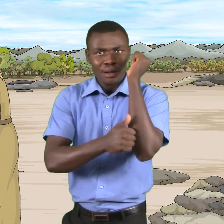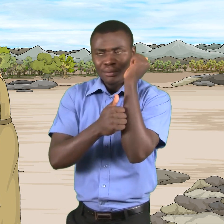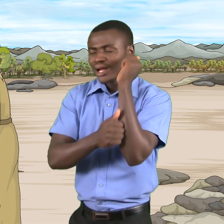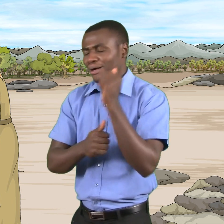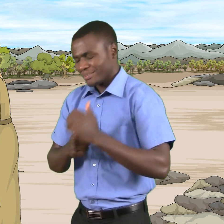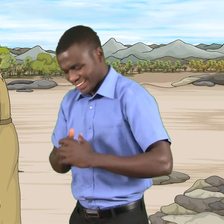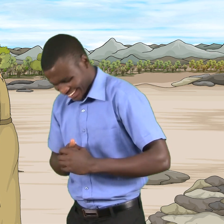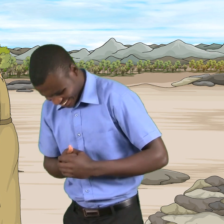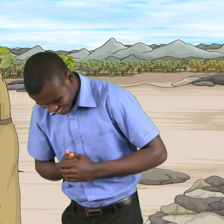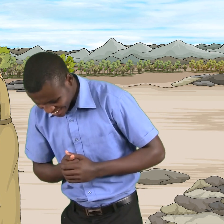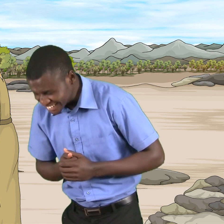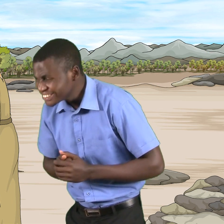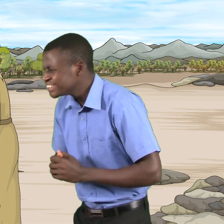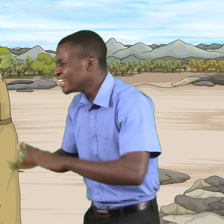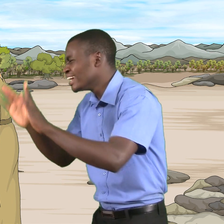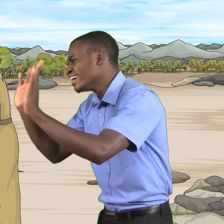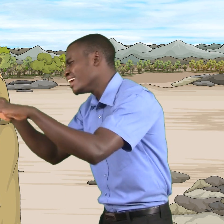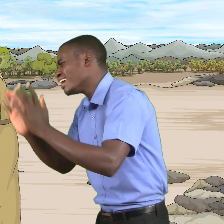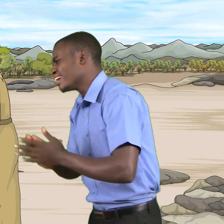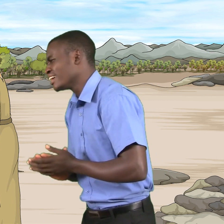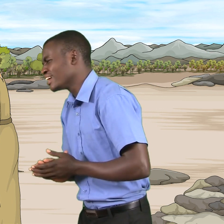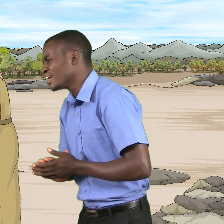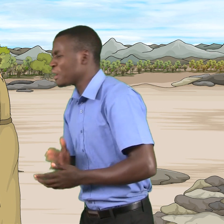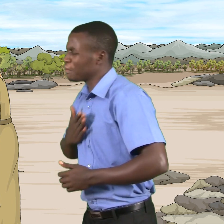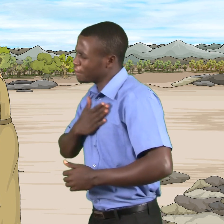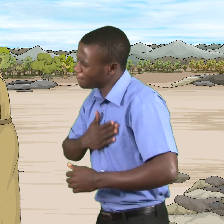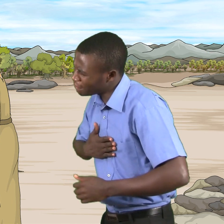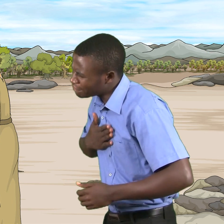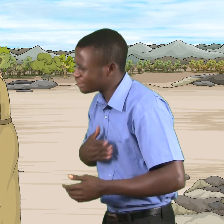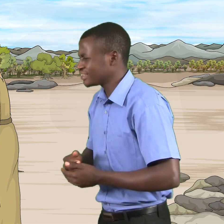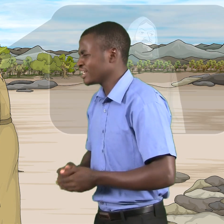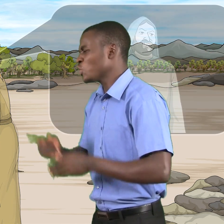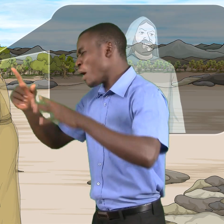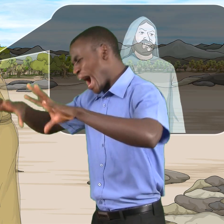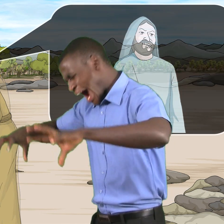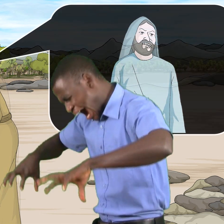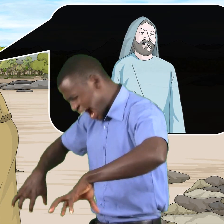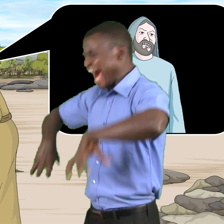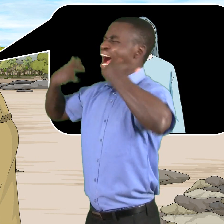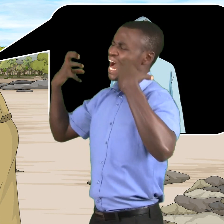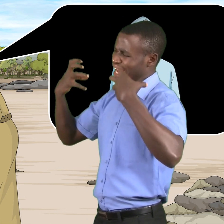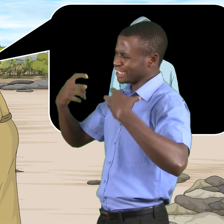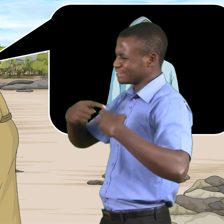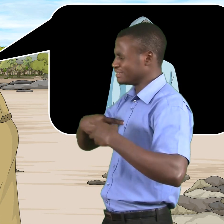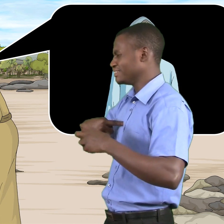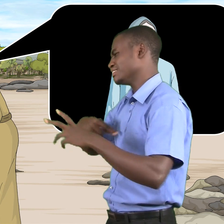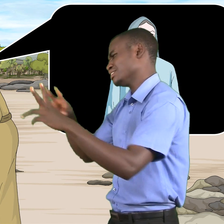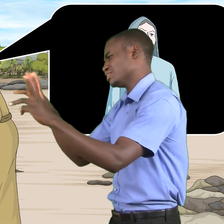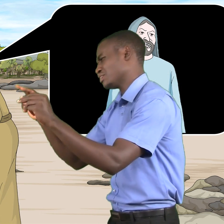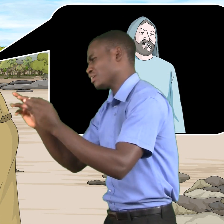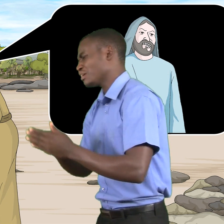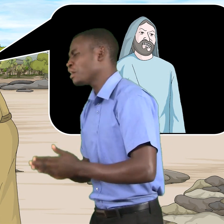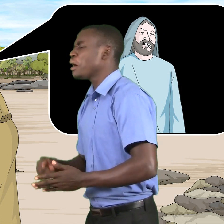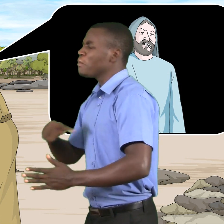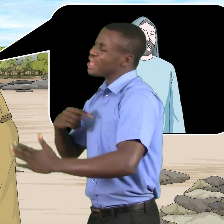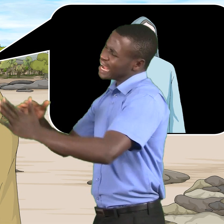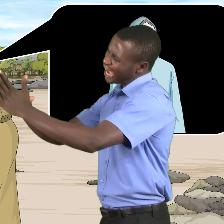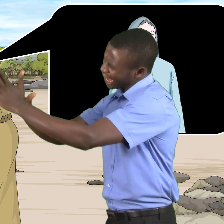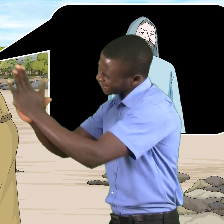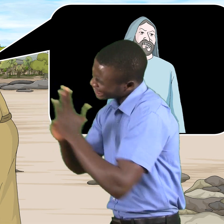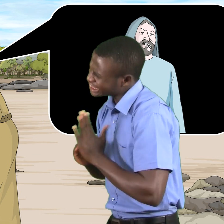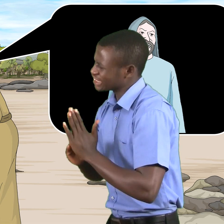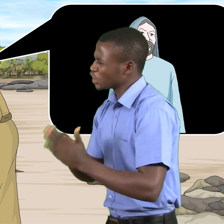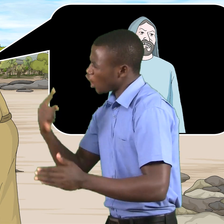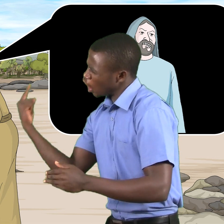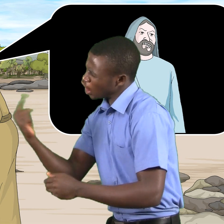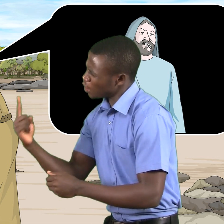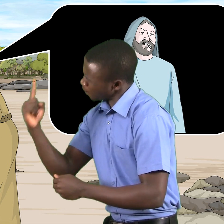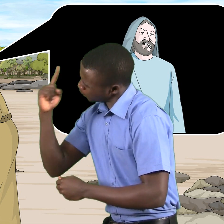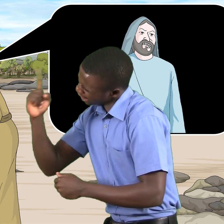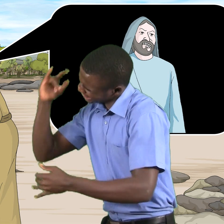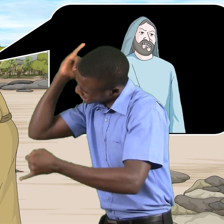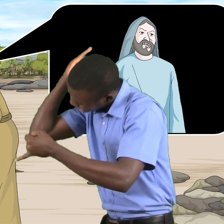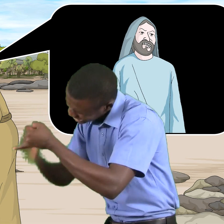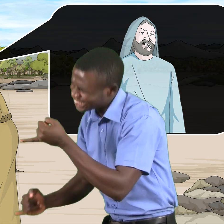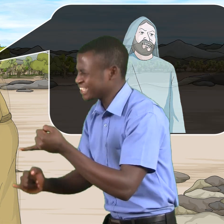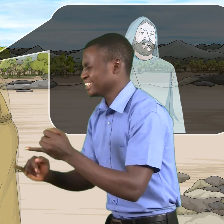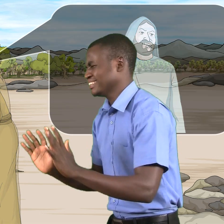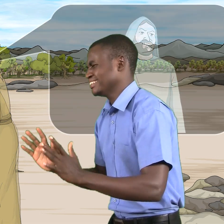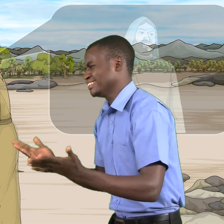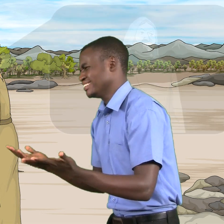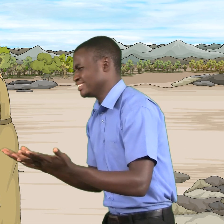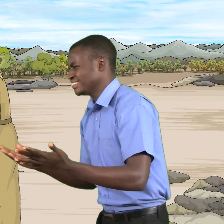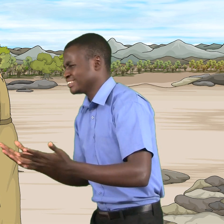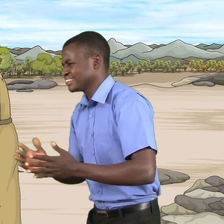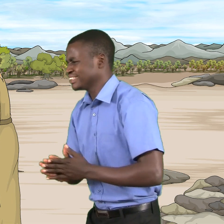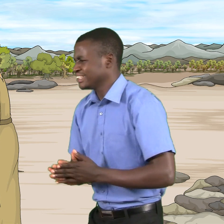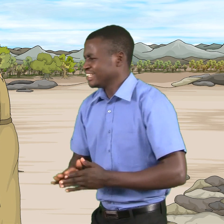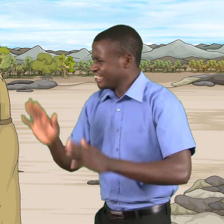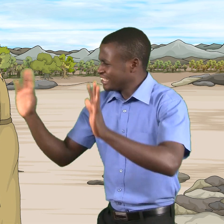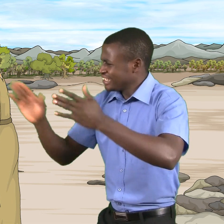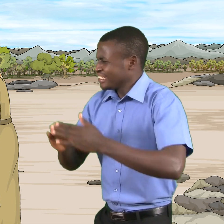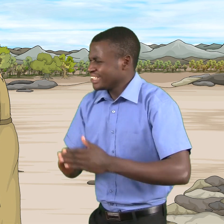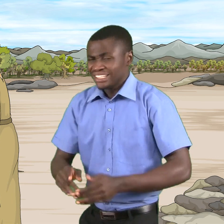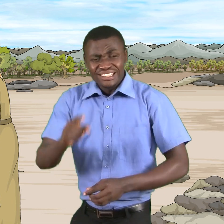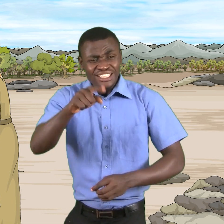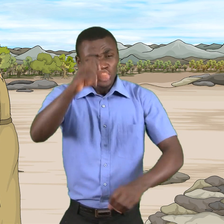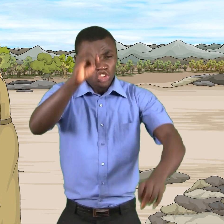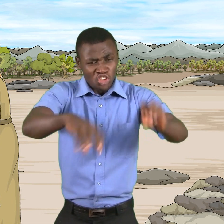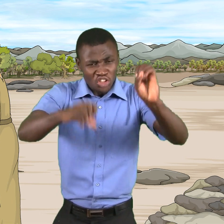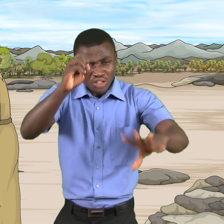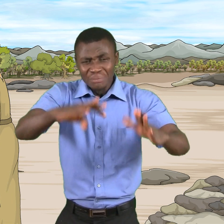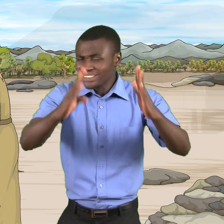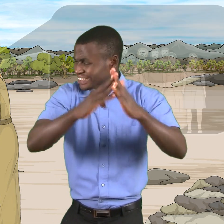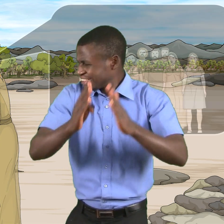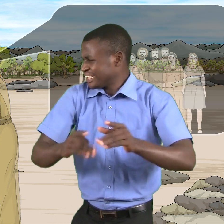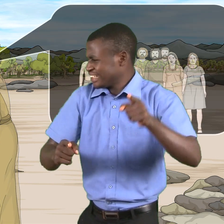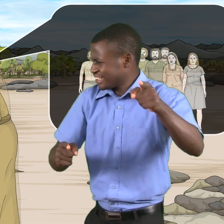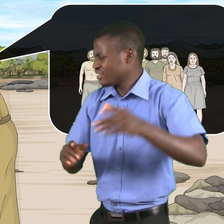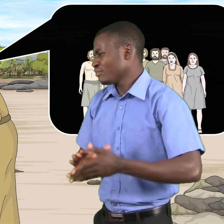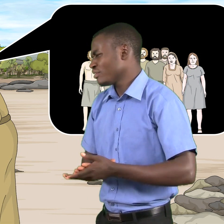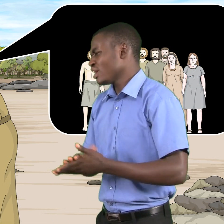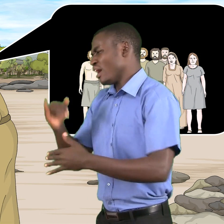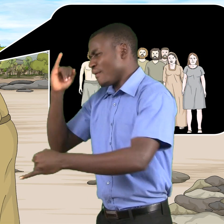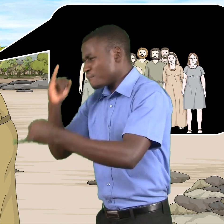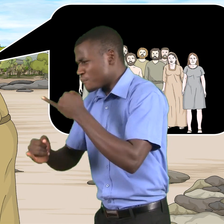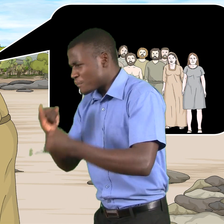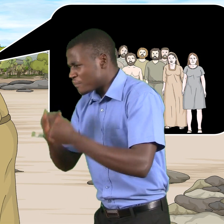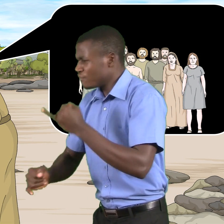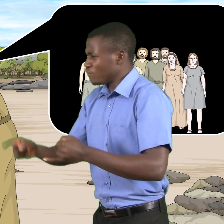Finally, Abraham said, “May the Lord not be angry, but let me speak once more.